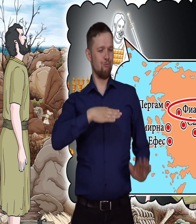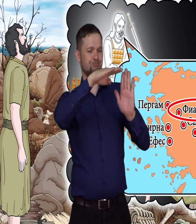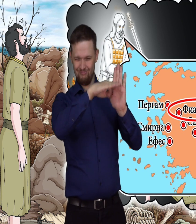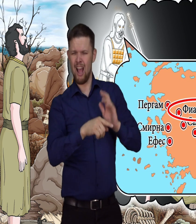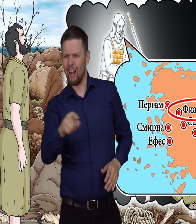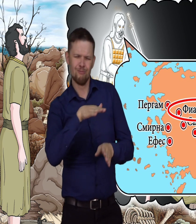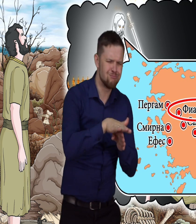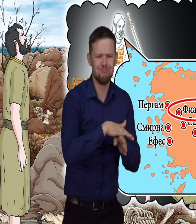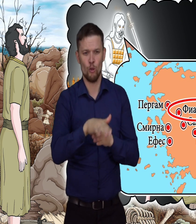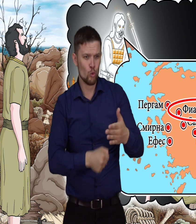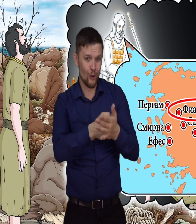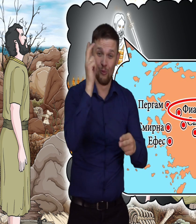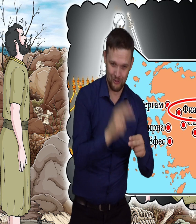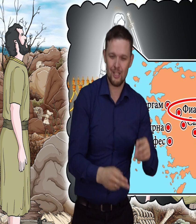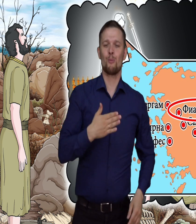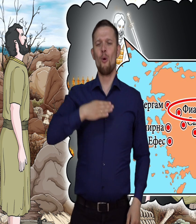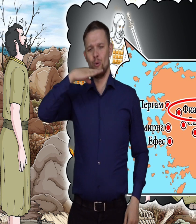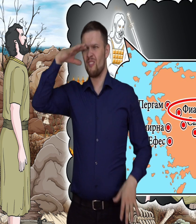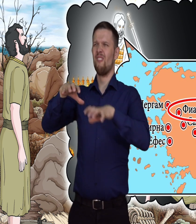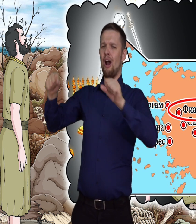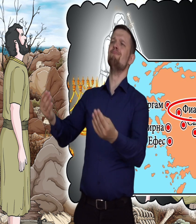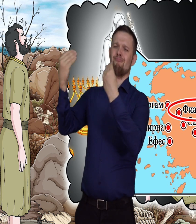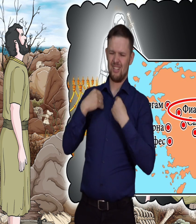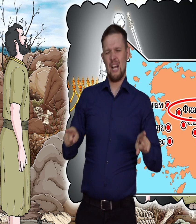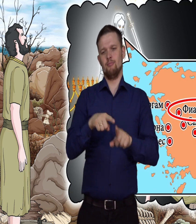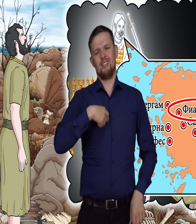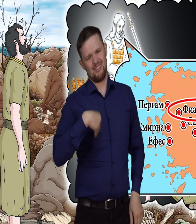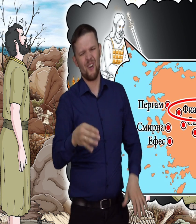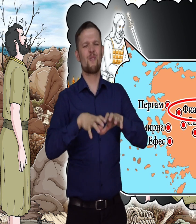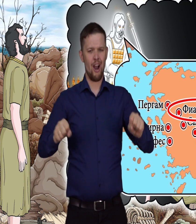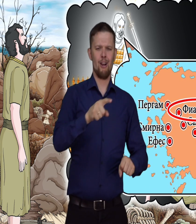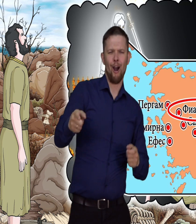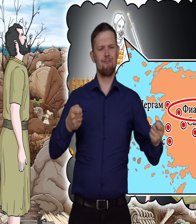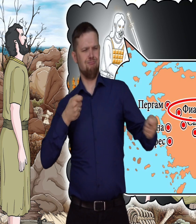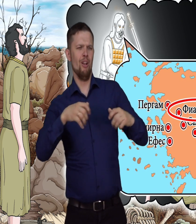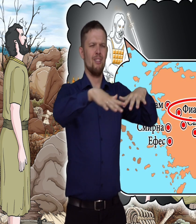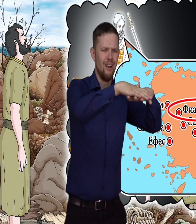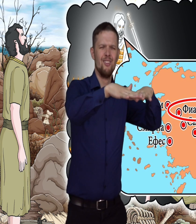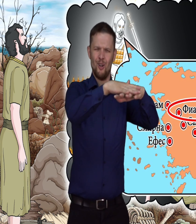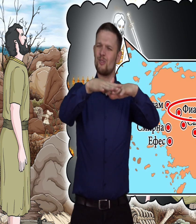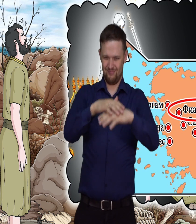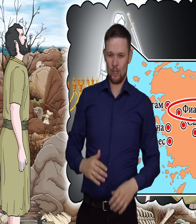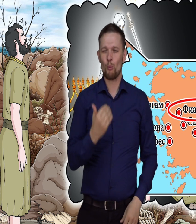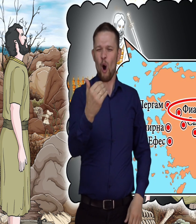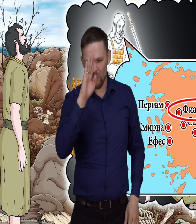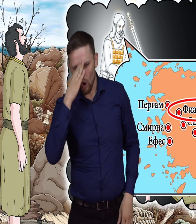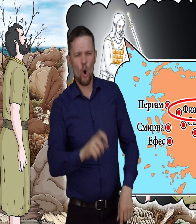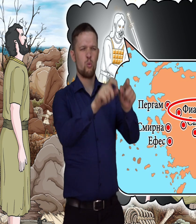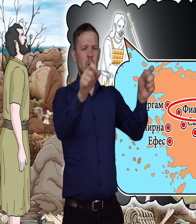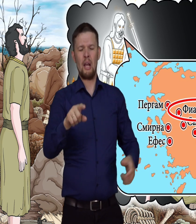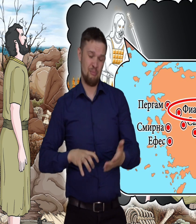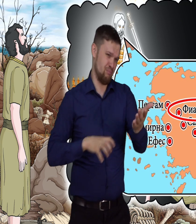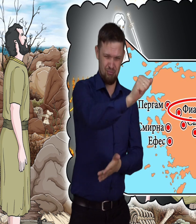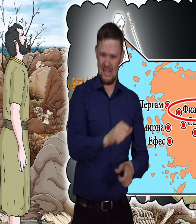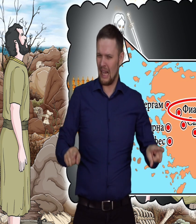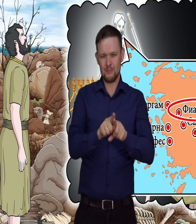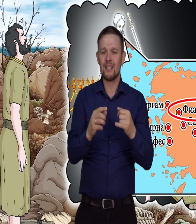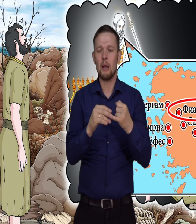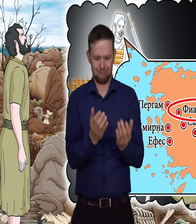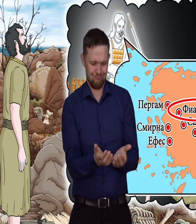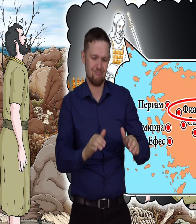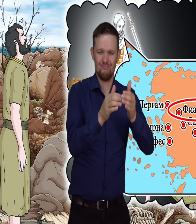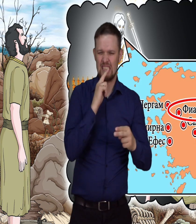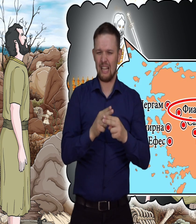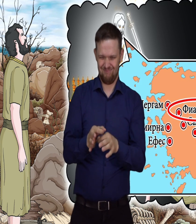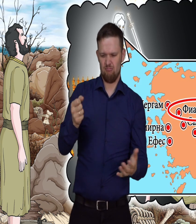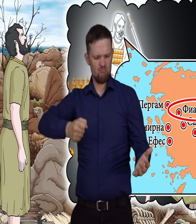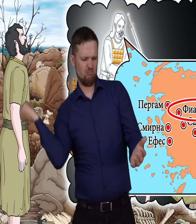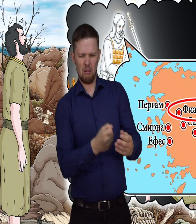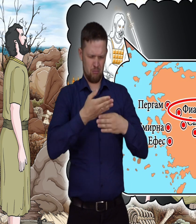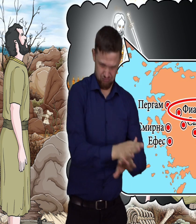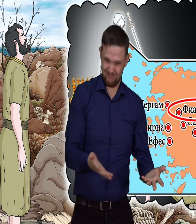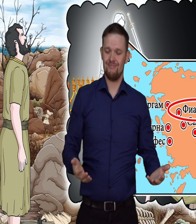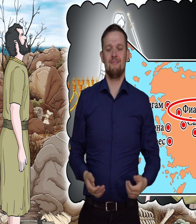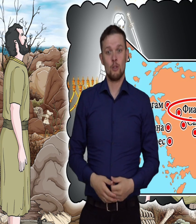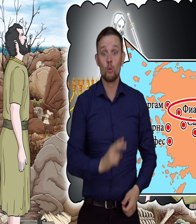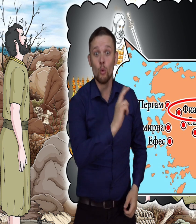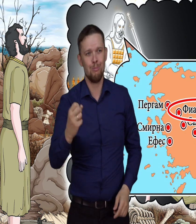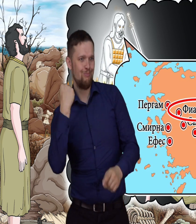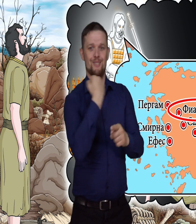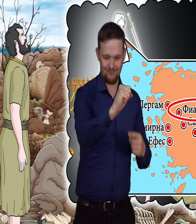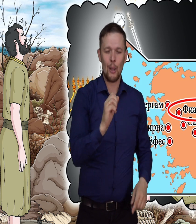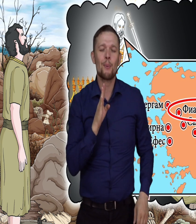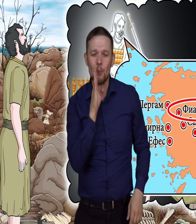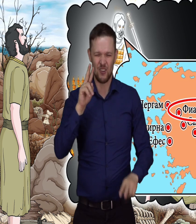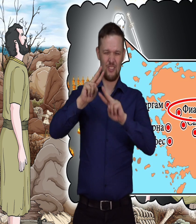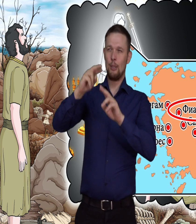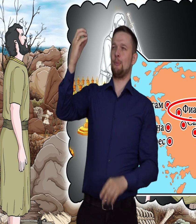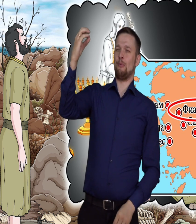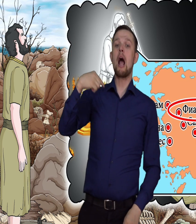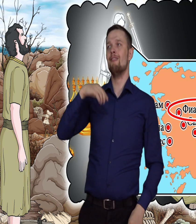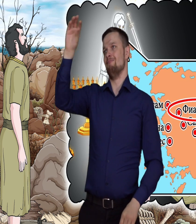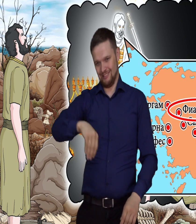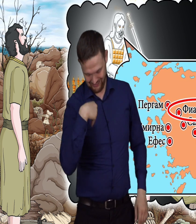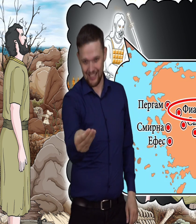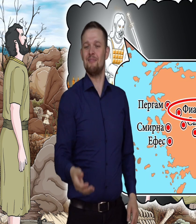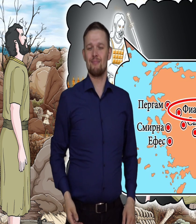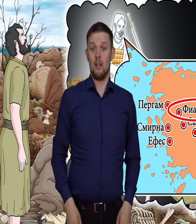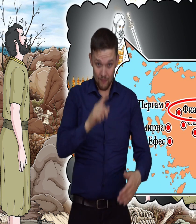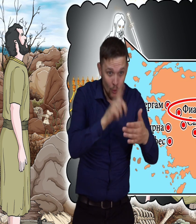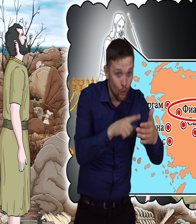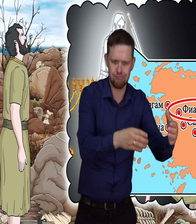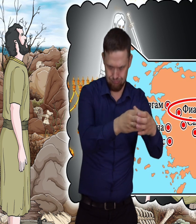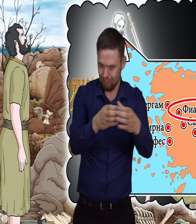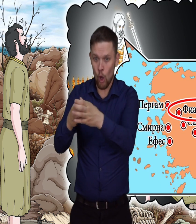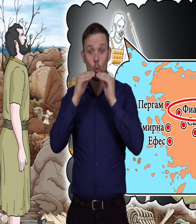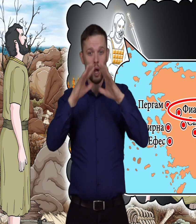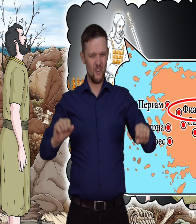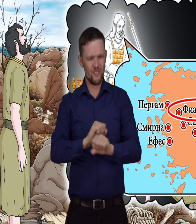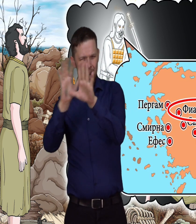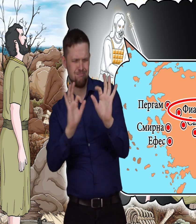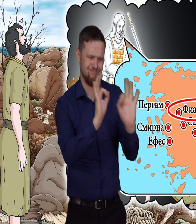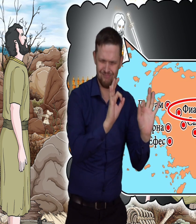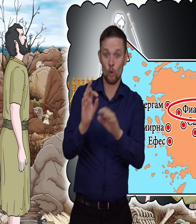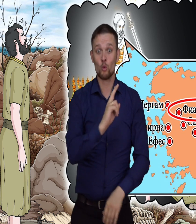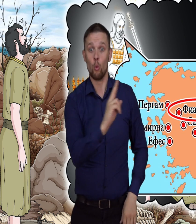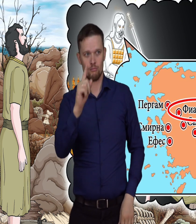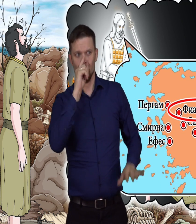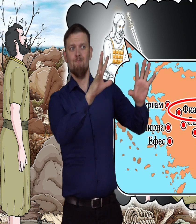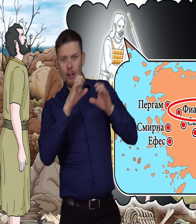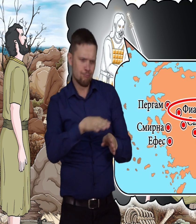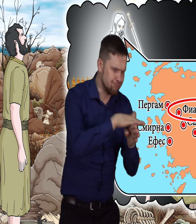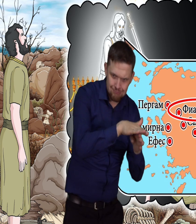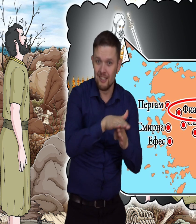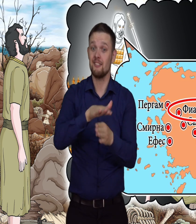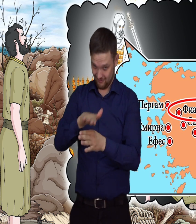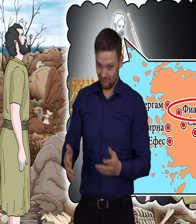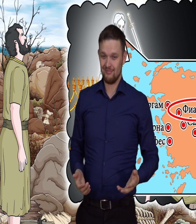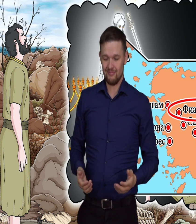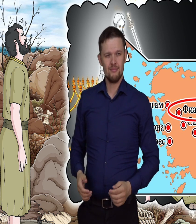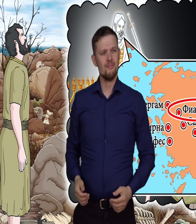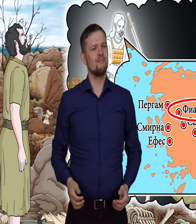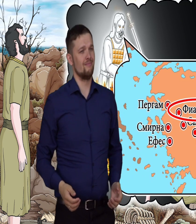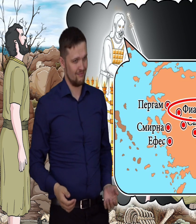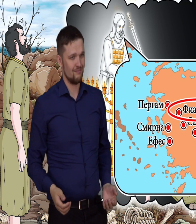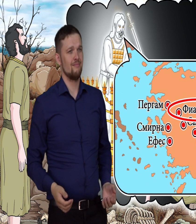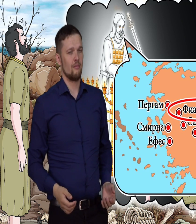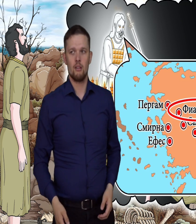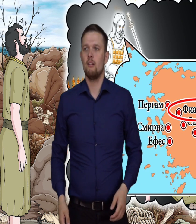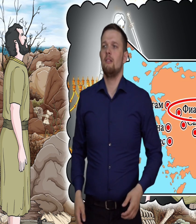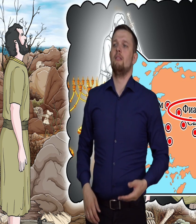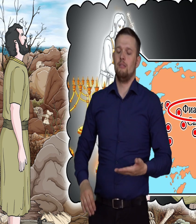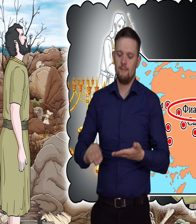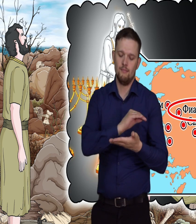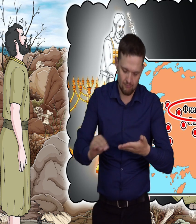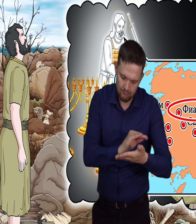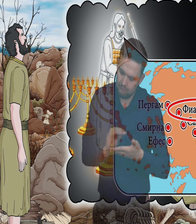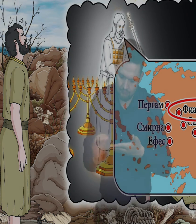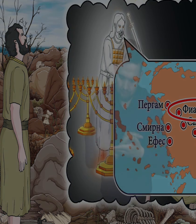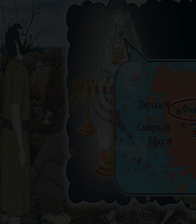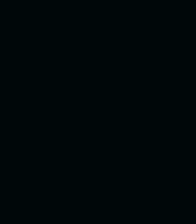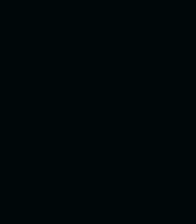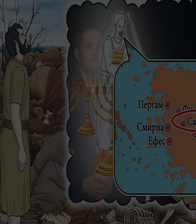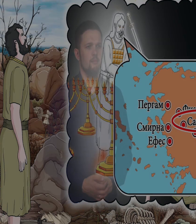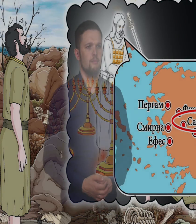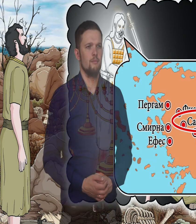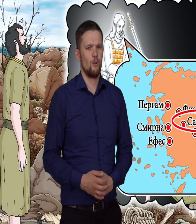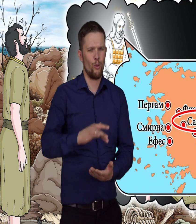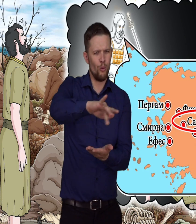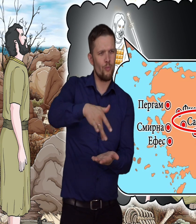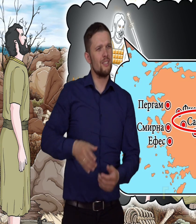And to the one who overcomes and continues in My work until the end, I will give authority over the nations. He will rule them with an iron scepter and shatter them like pottery —just as I have received authority from My Father. And I will give him the morning star. He who has an ear, let him hear what the Spirit says to the churches.